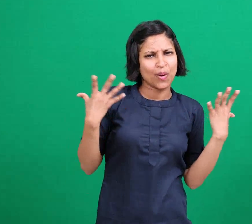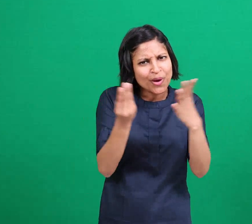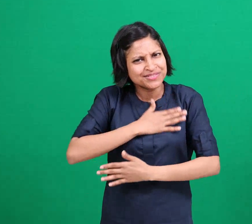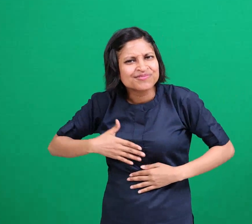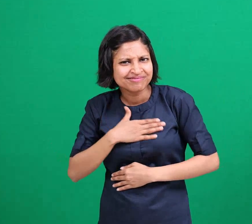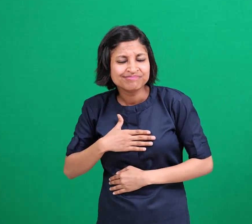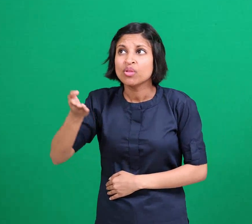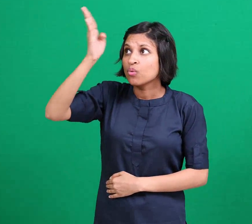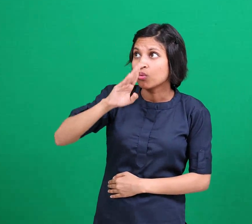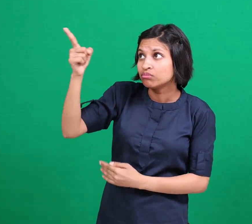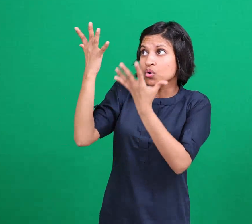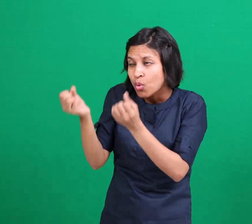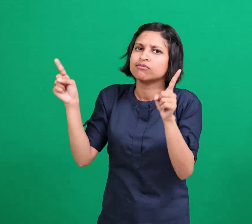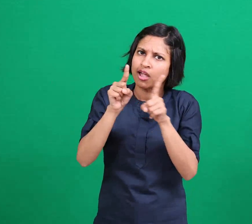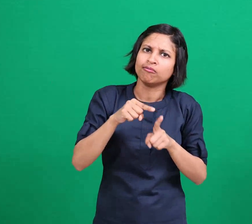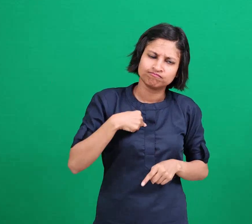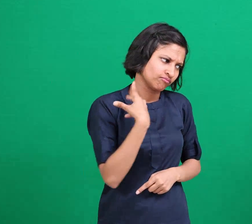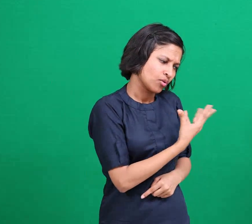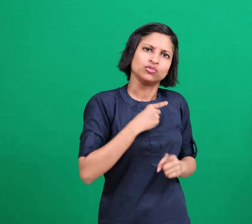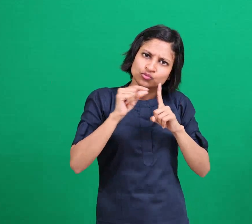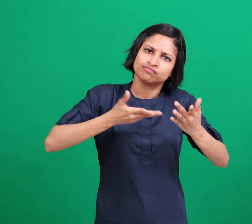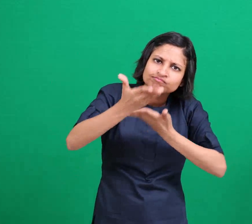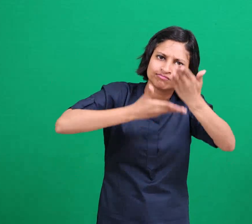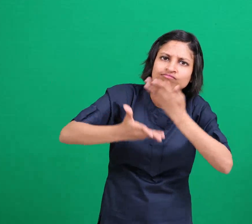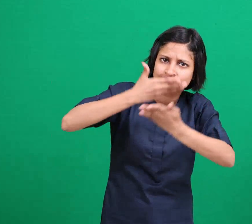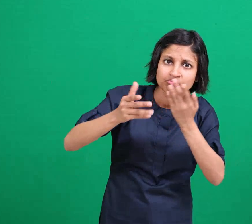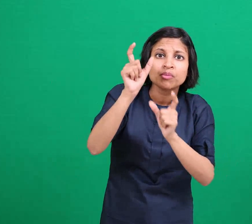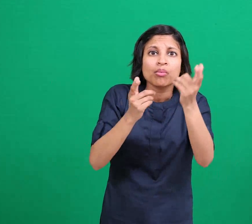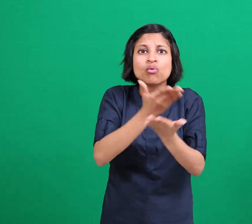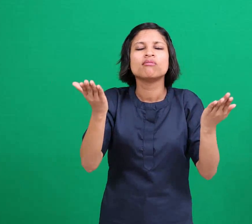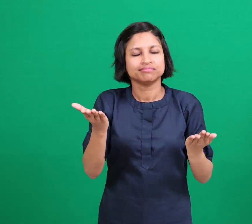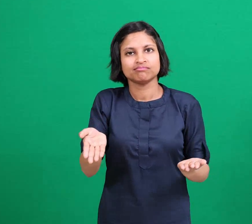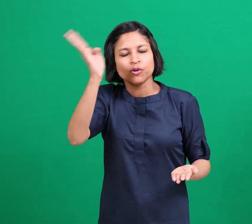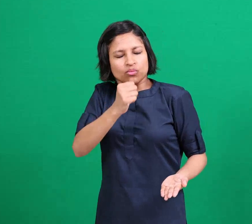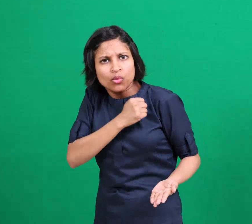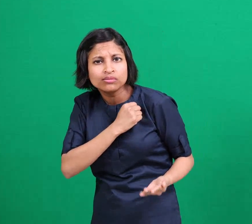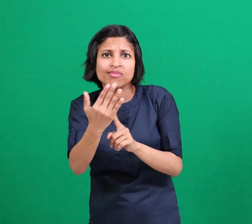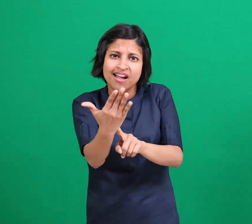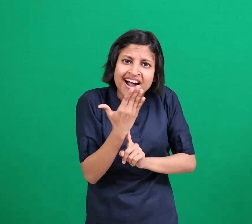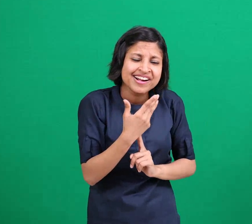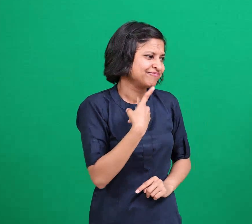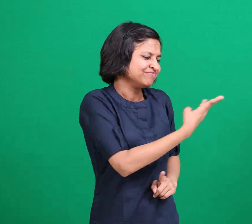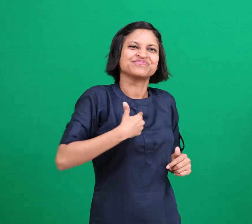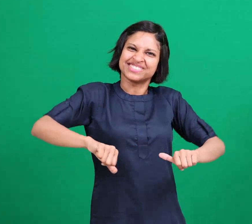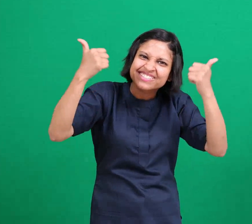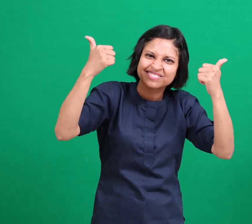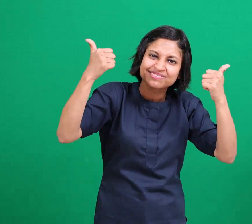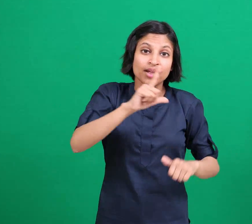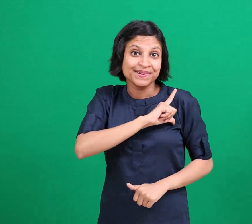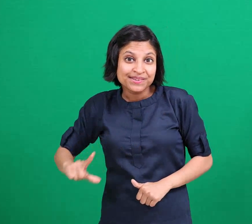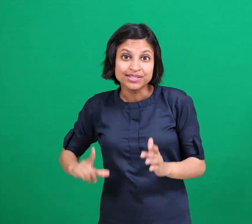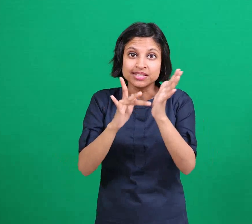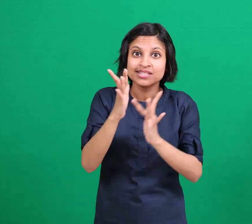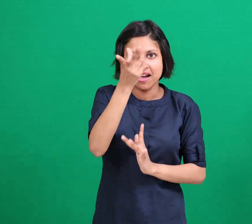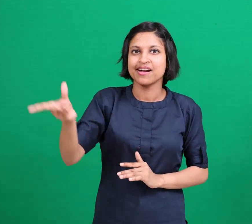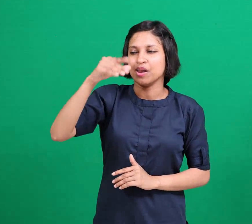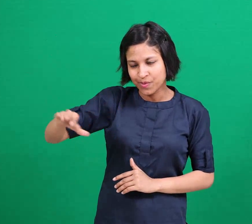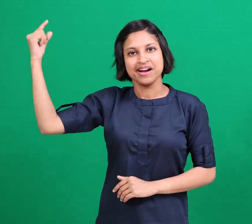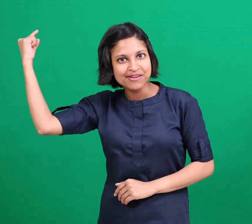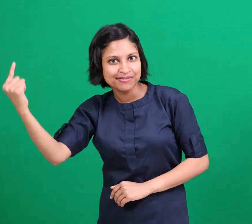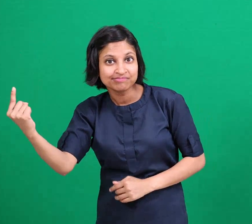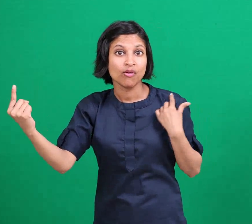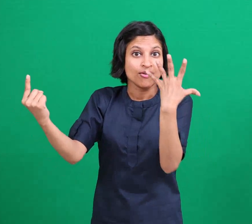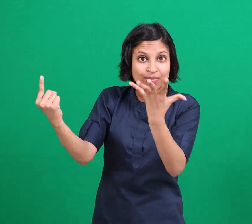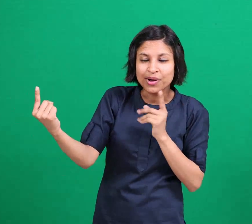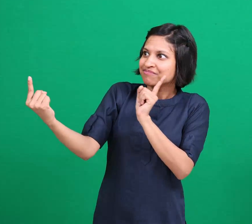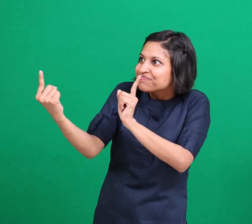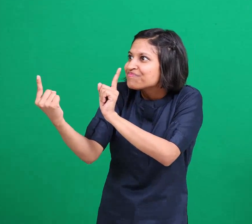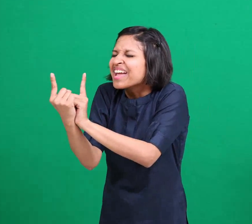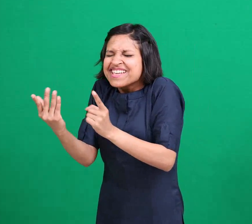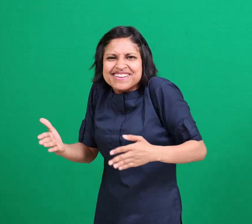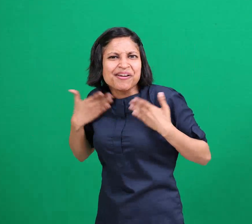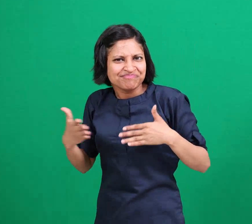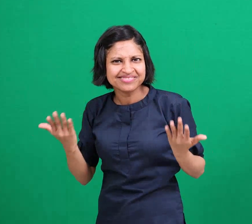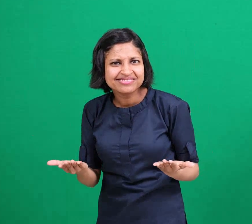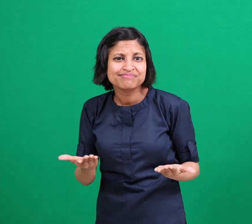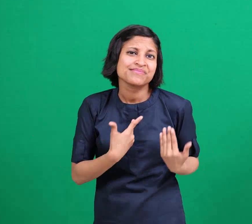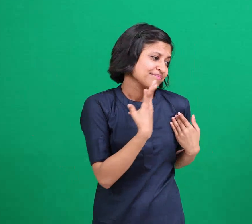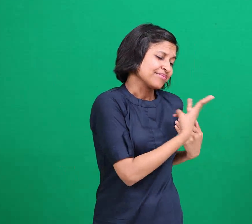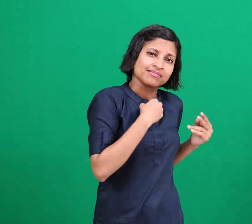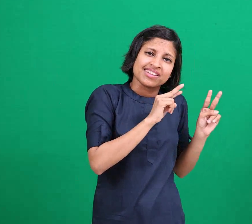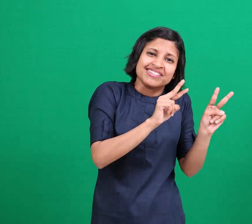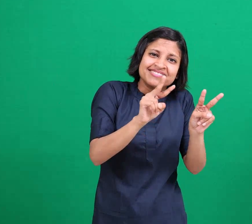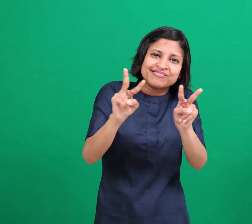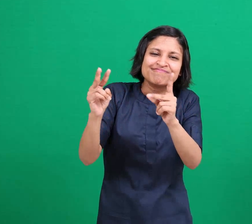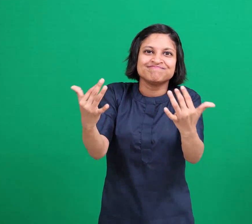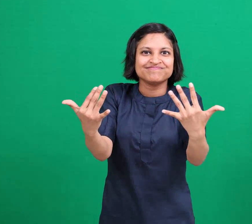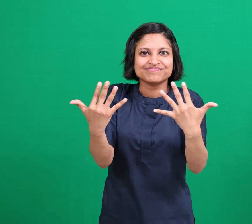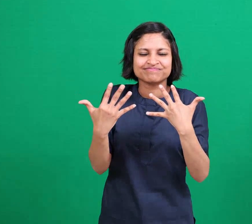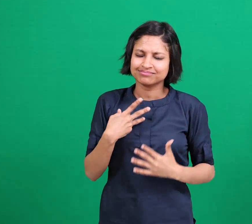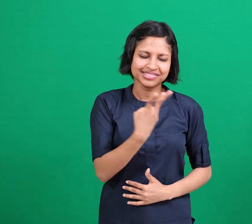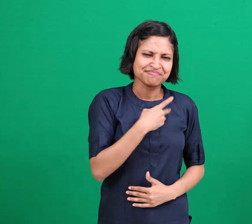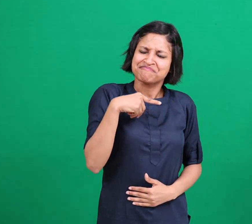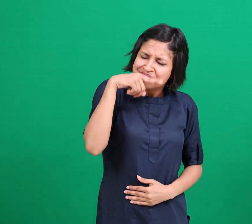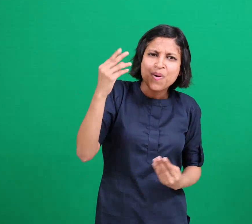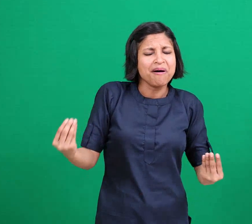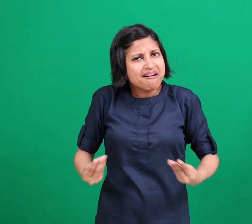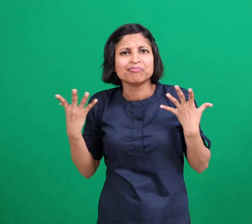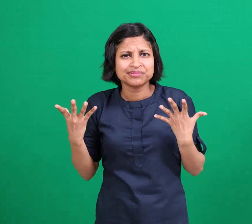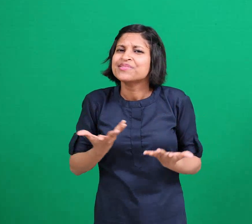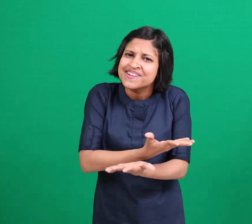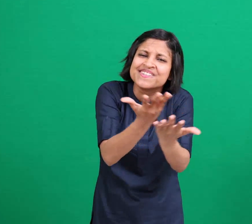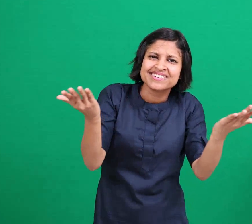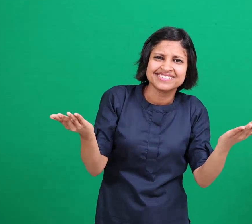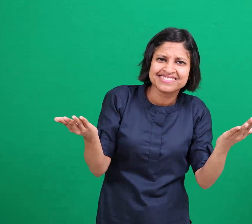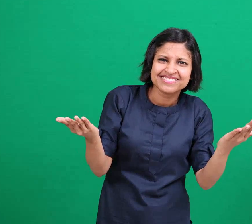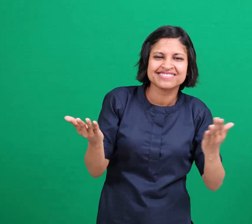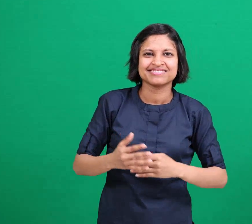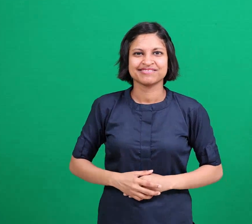After all, who is our hope, our joy, our crown of boasting, if it is not you yourselves in the presence of our Lord Jesus at His coming?